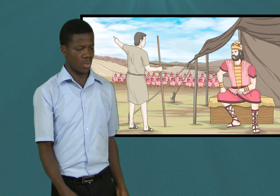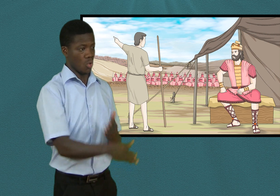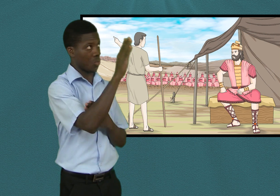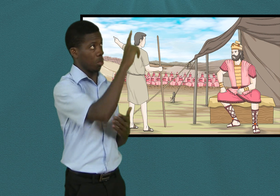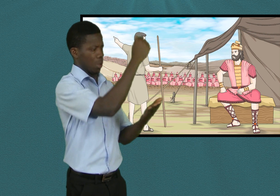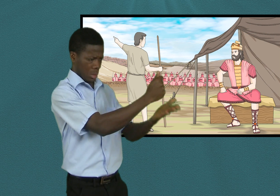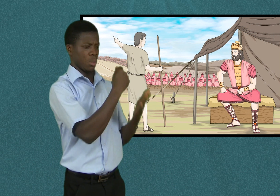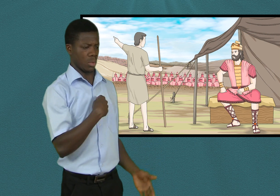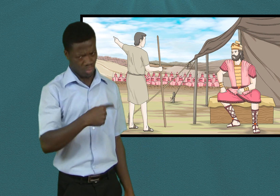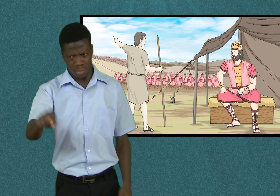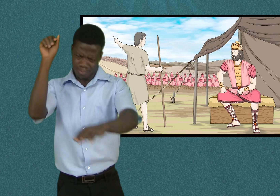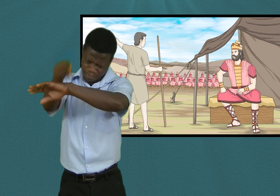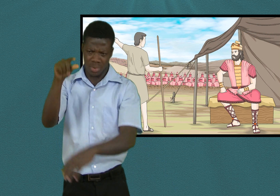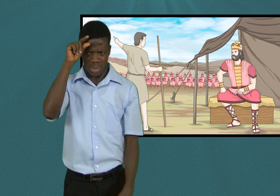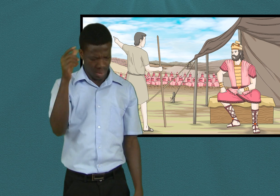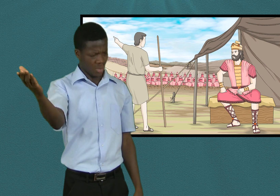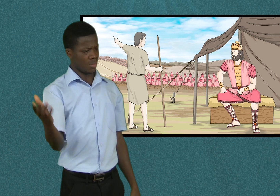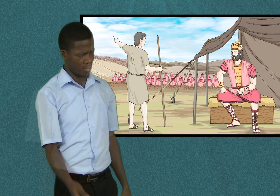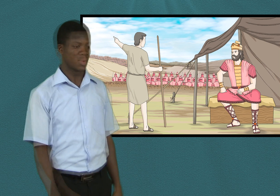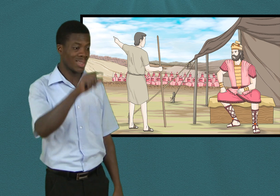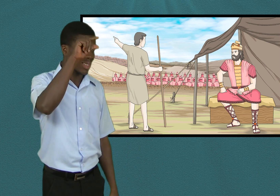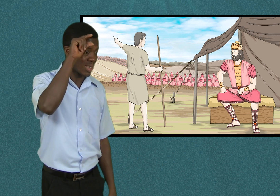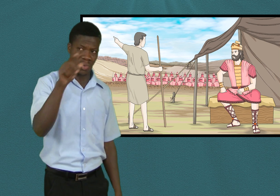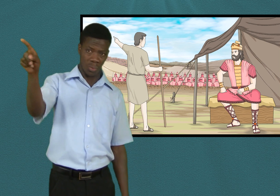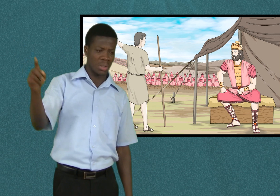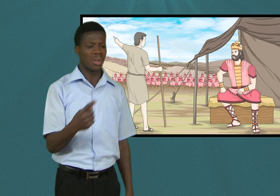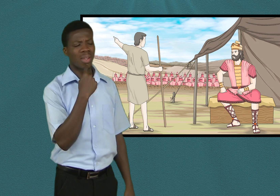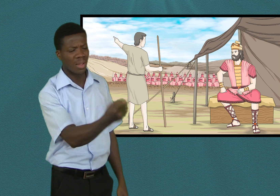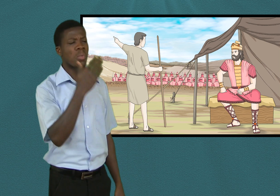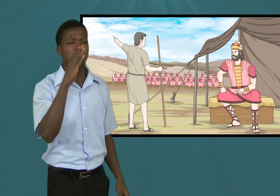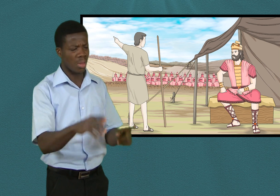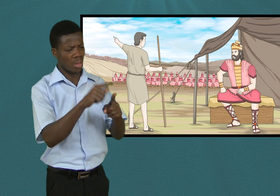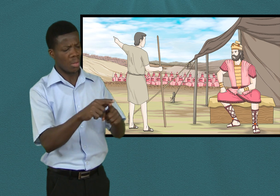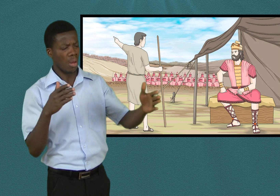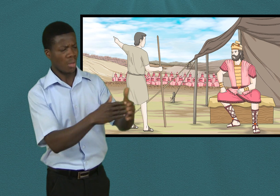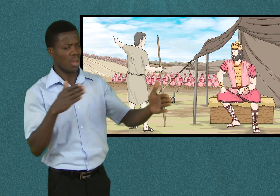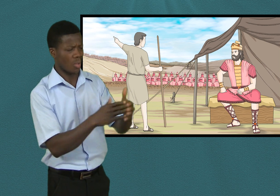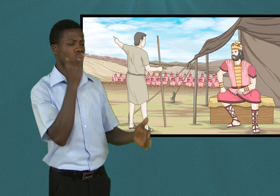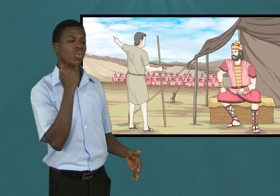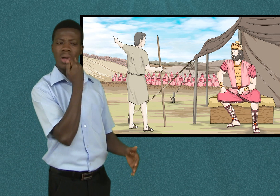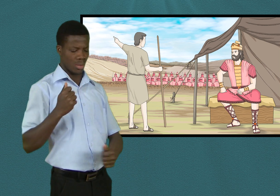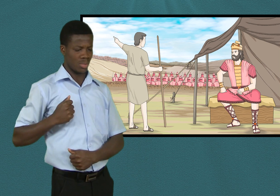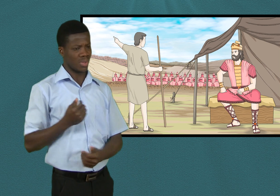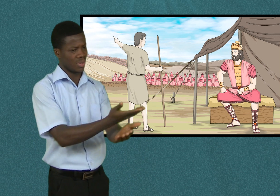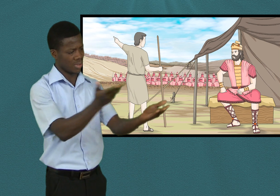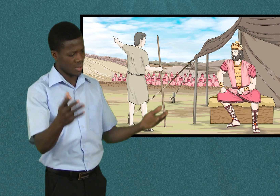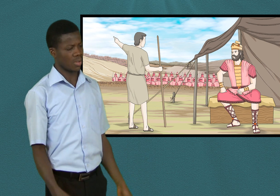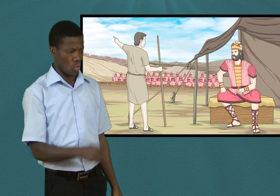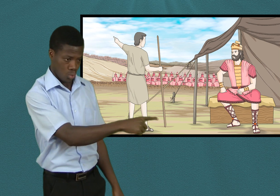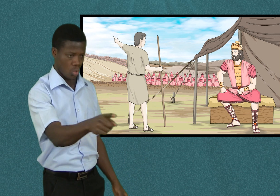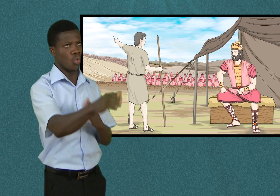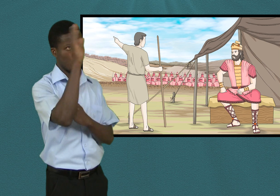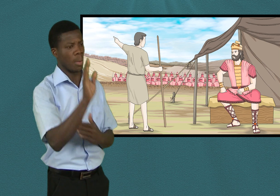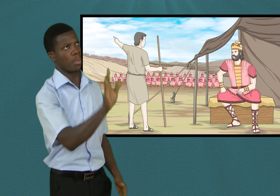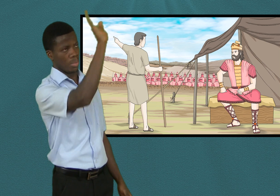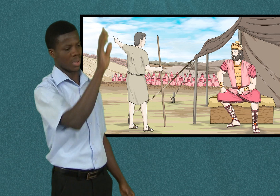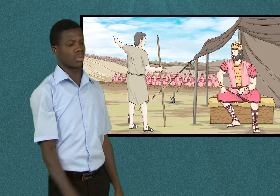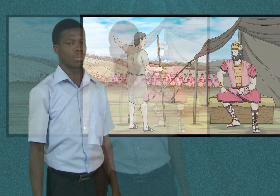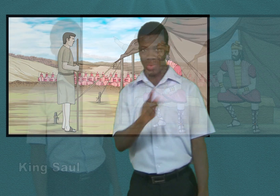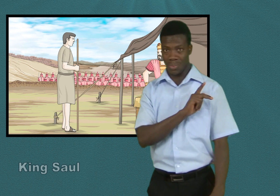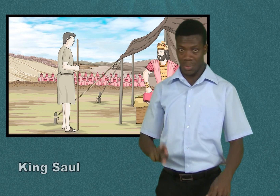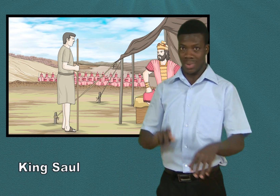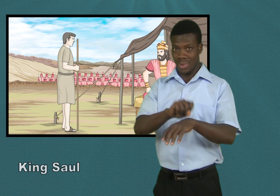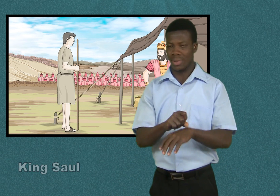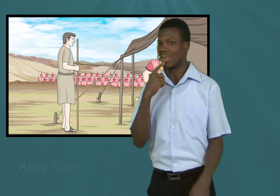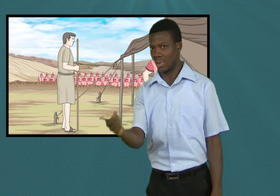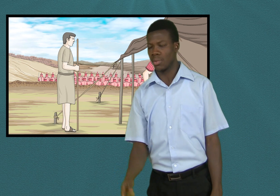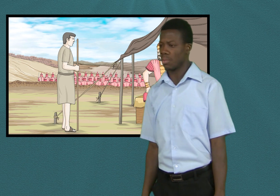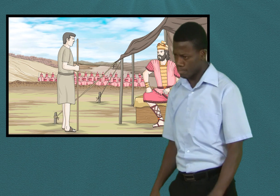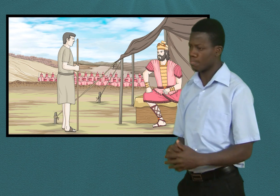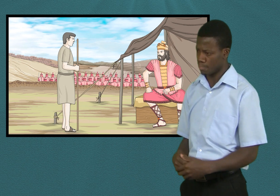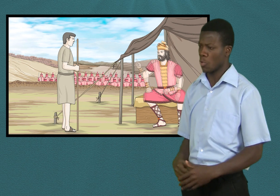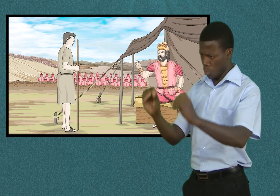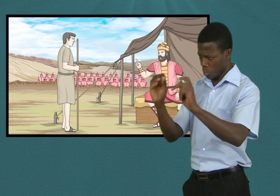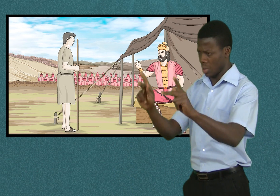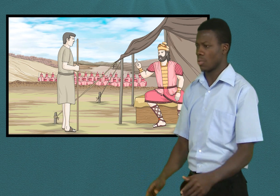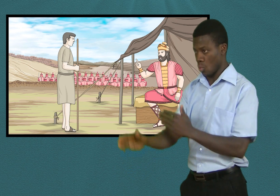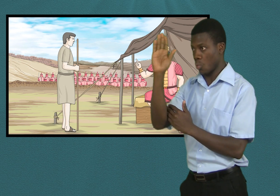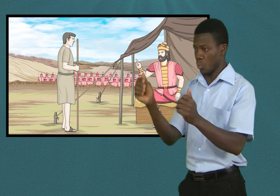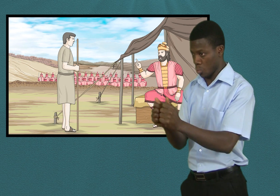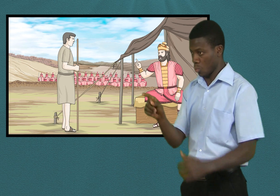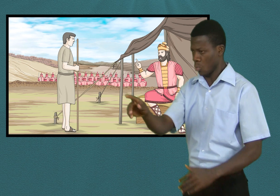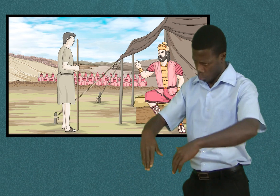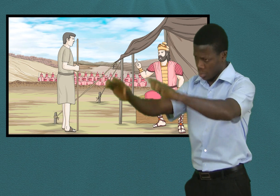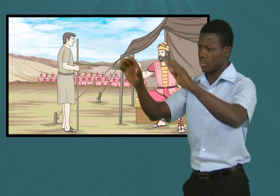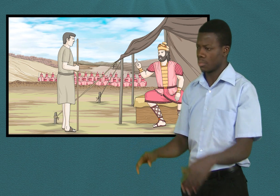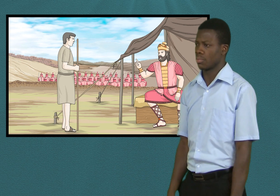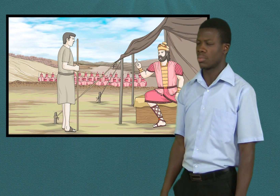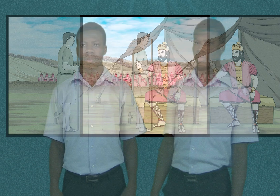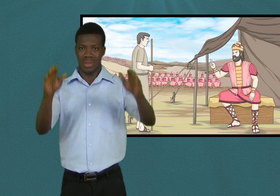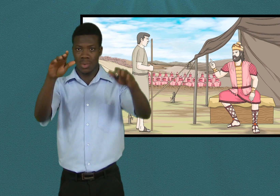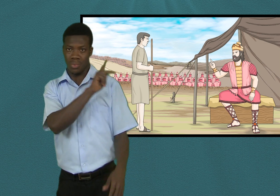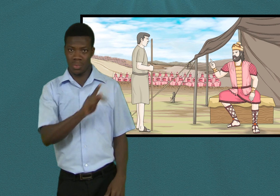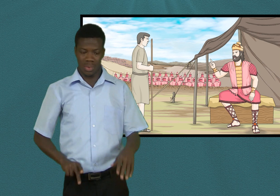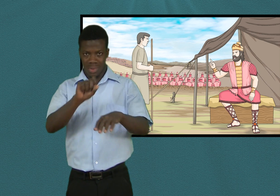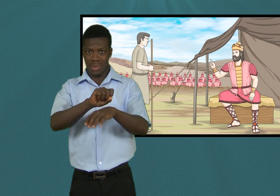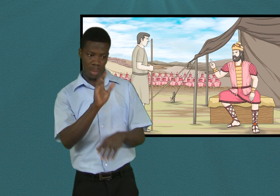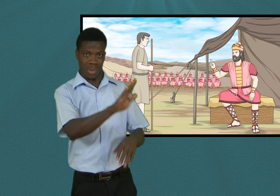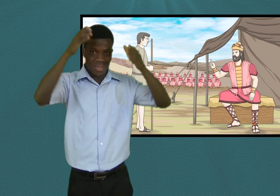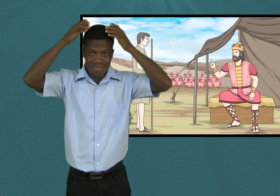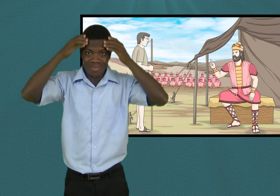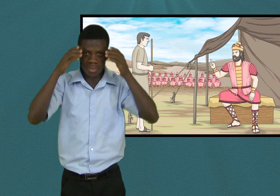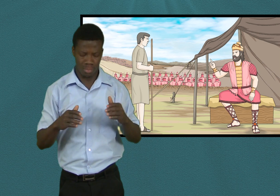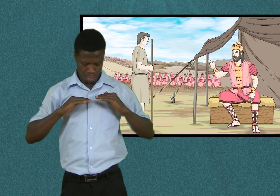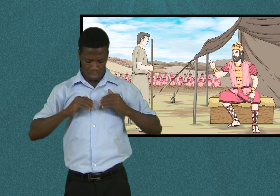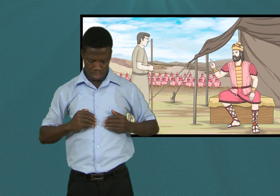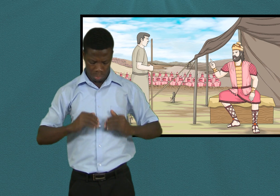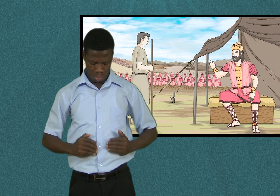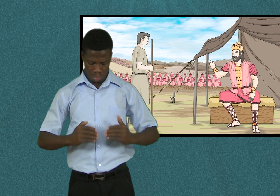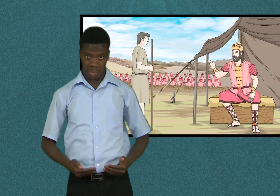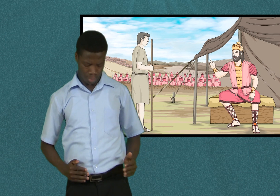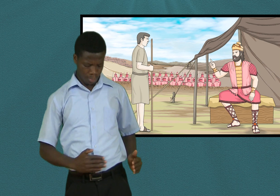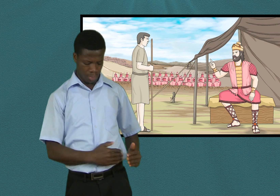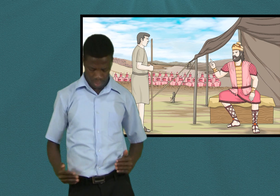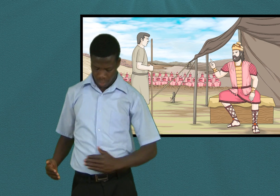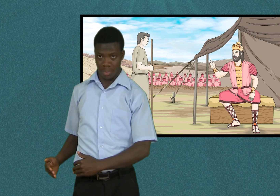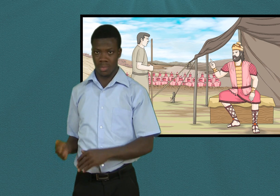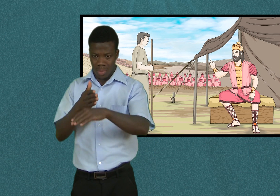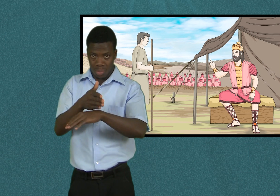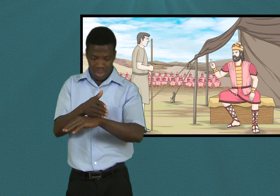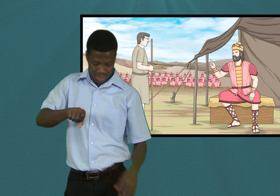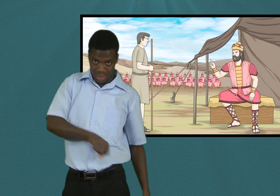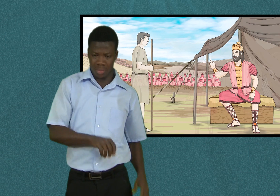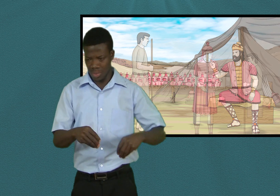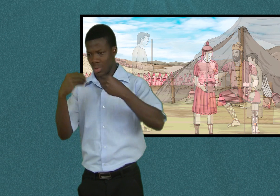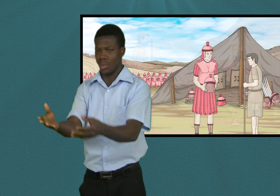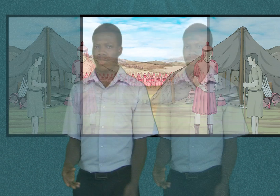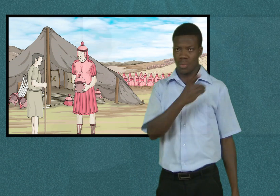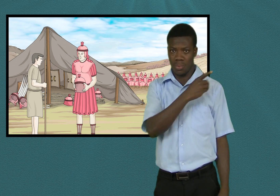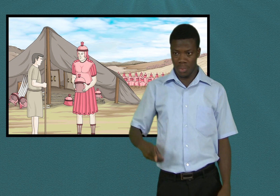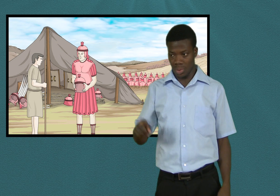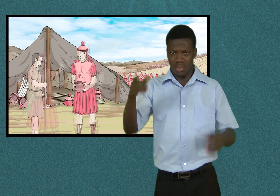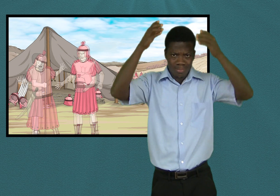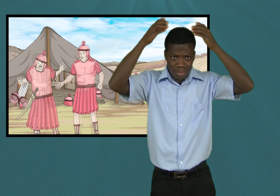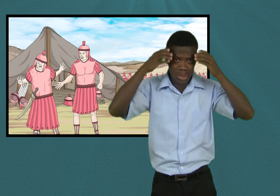David added, “The LORD, who delivered me from the claws of the lion and the bear, will deliver me from the hand of this Philistine.” “Go,” said Saul, “and may the LORD be with you.”